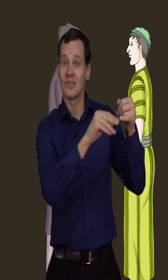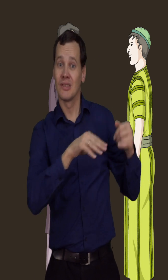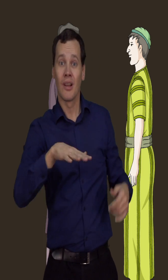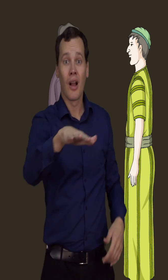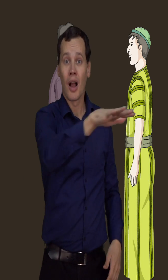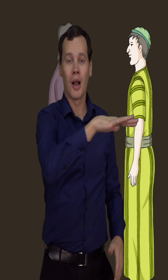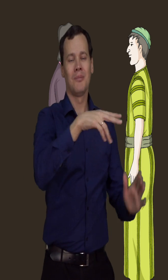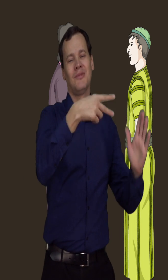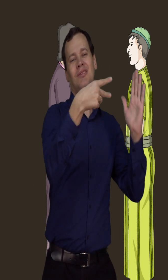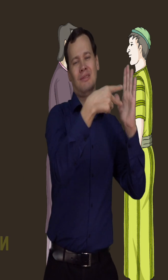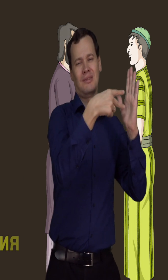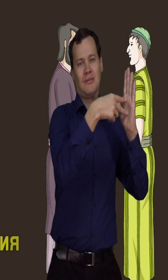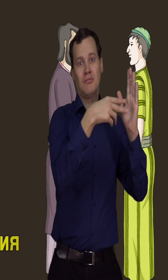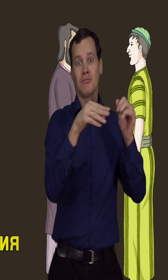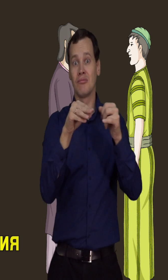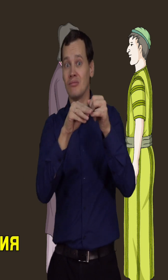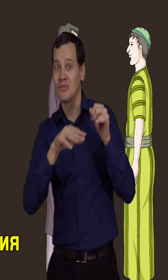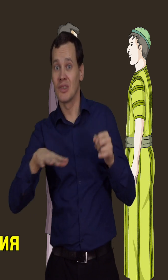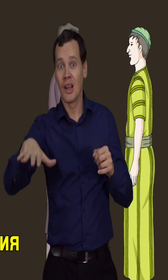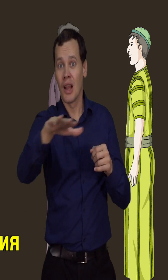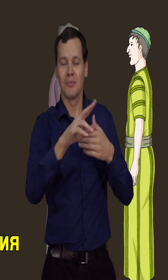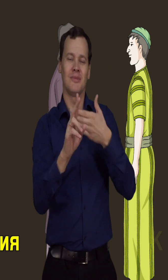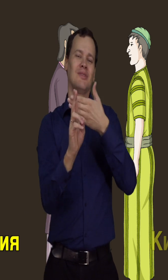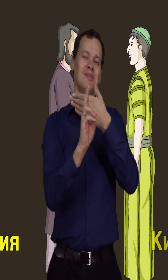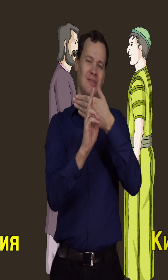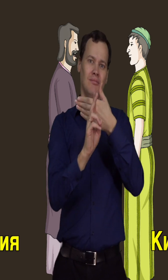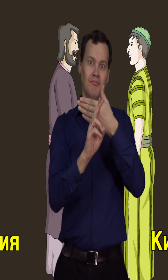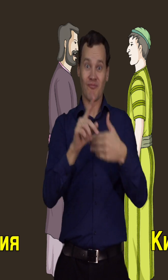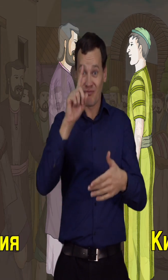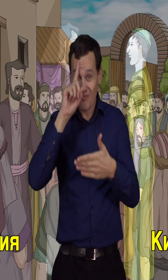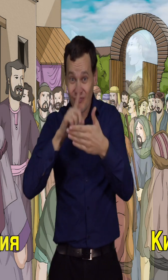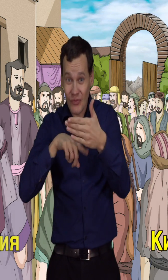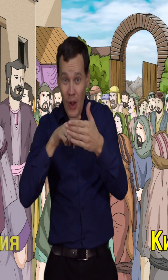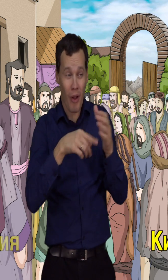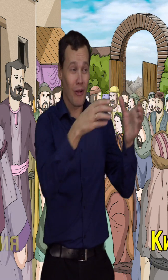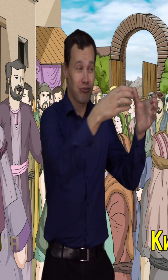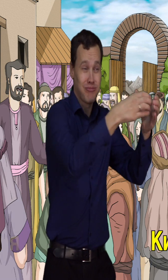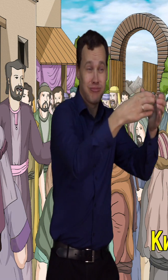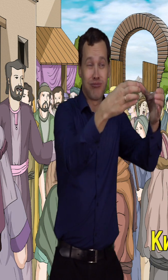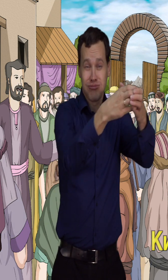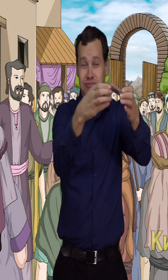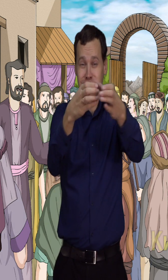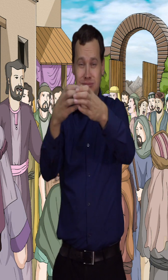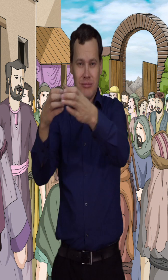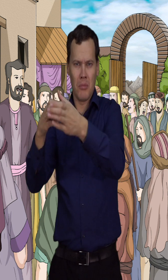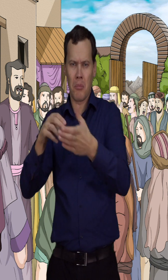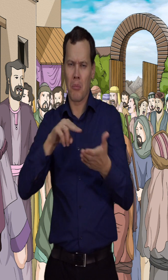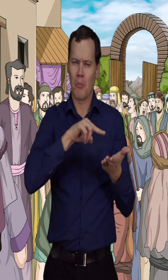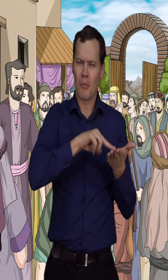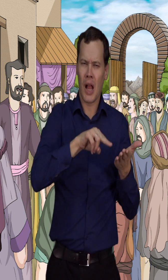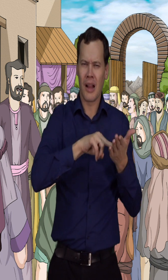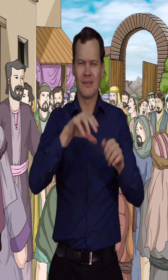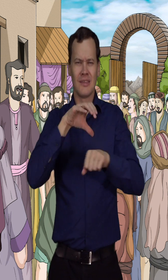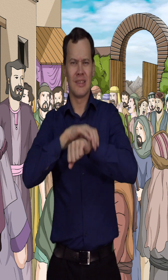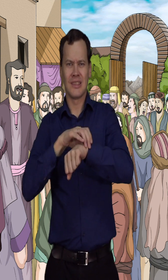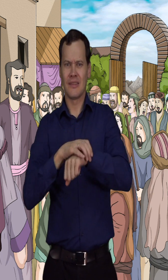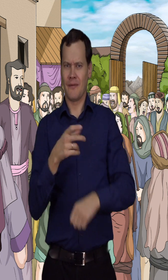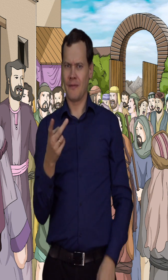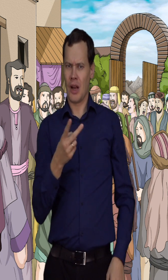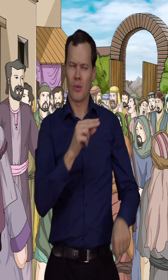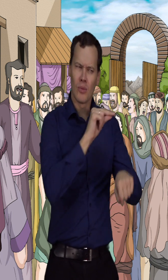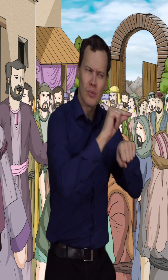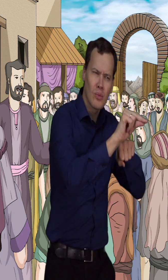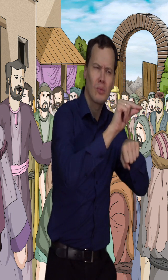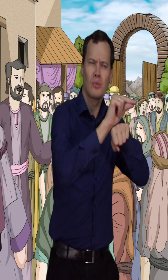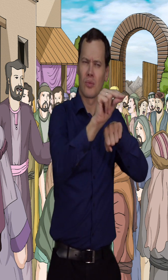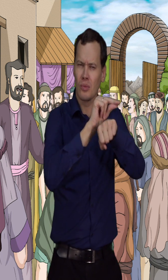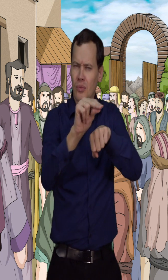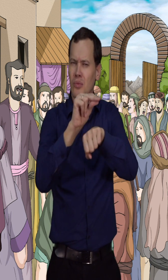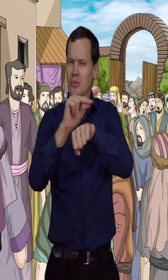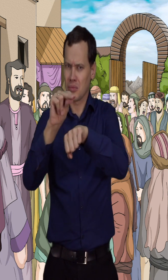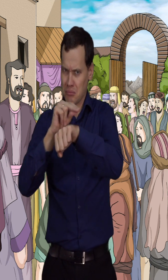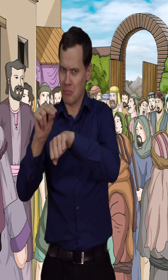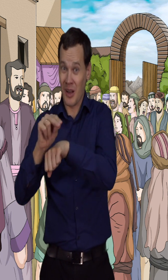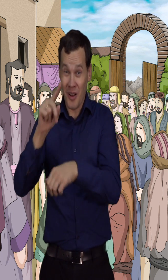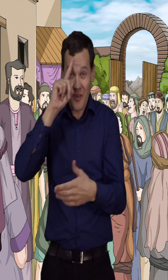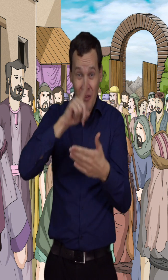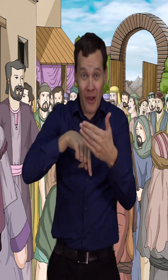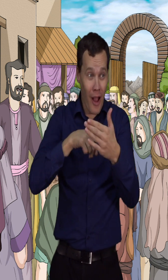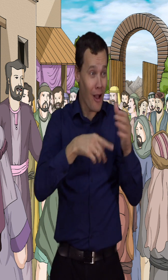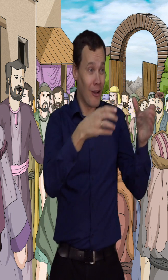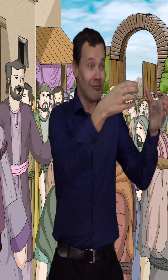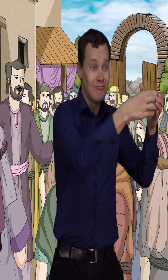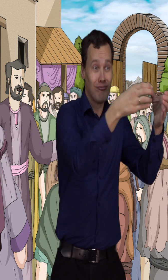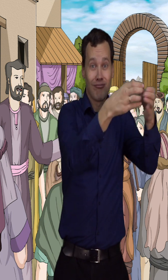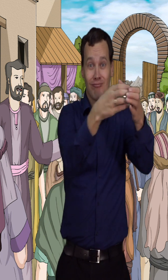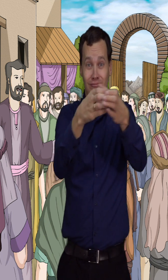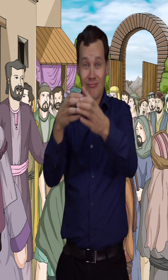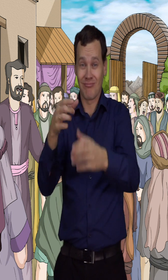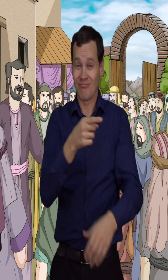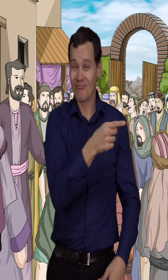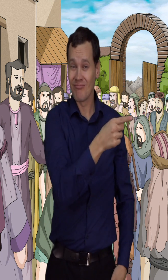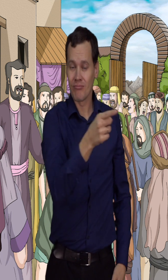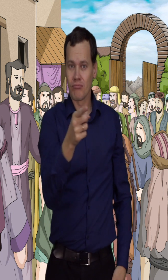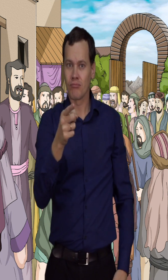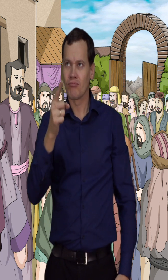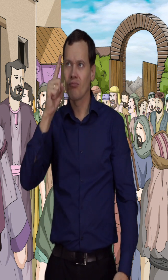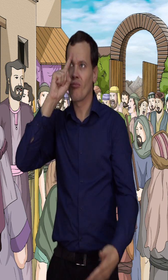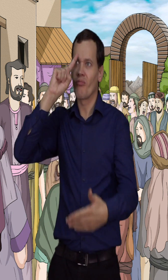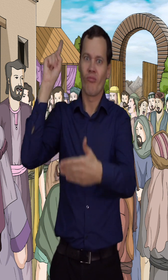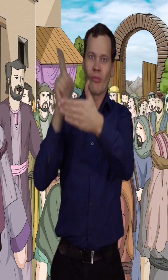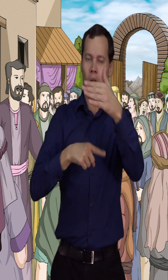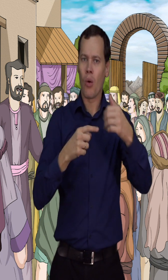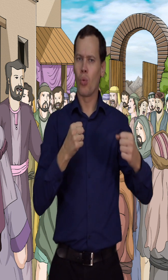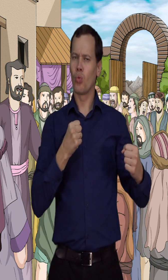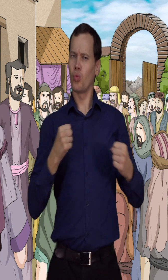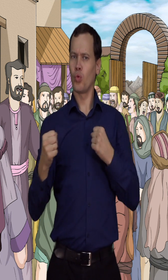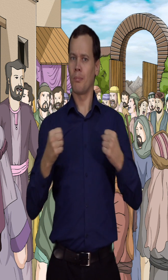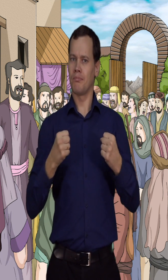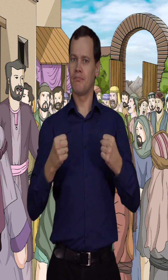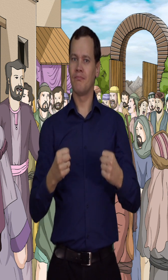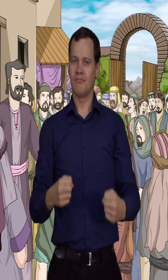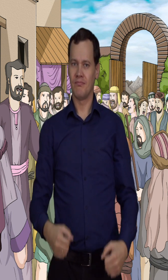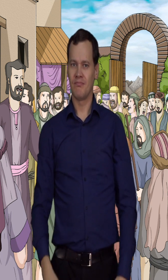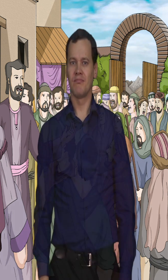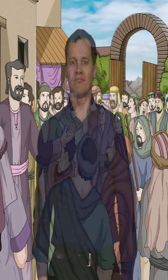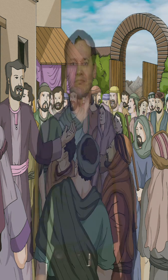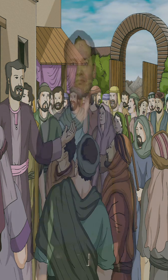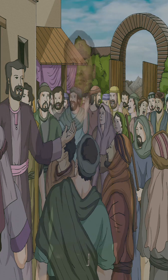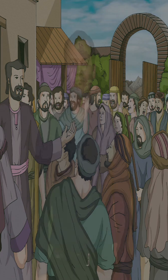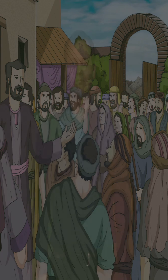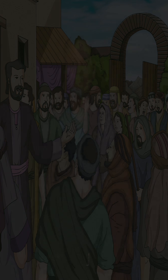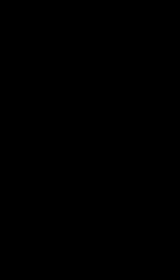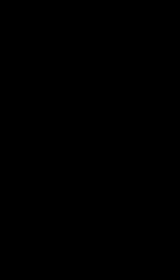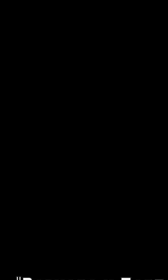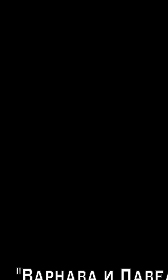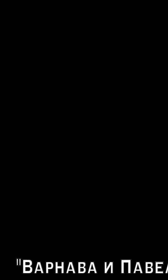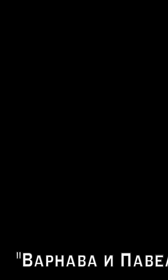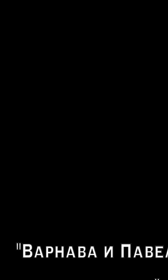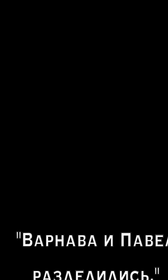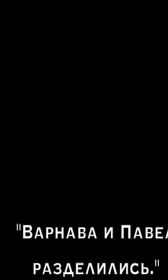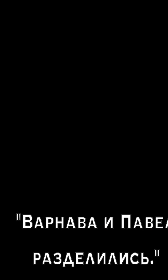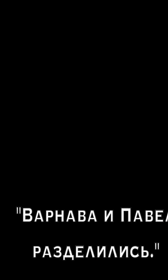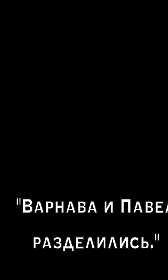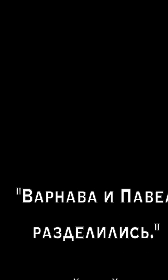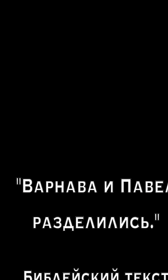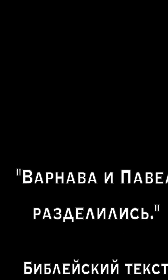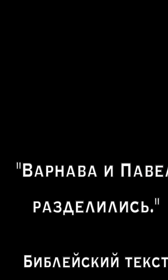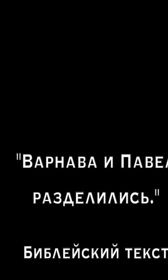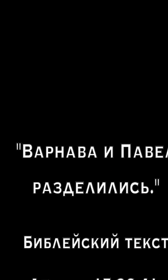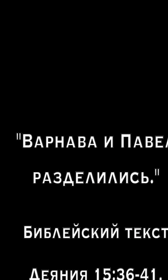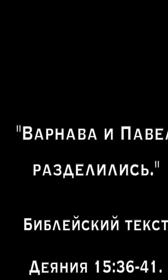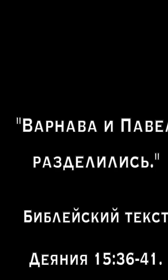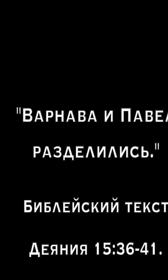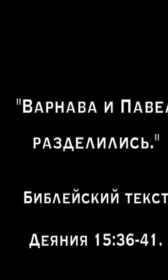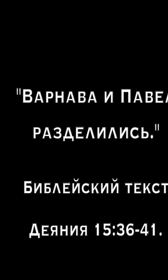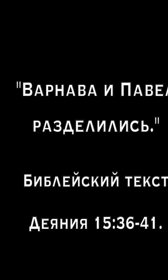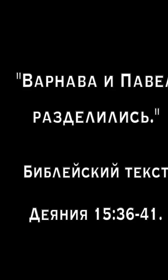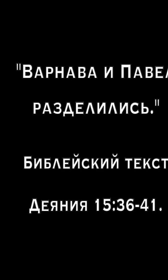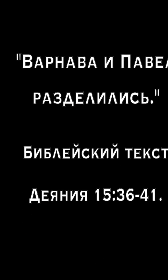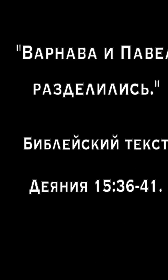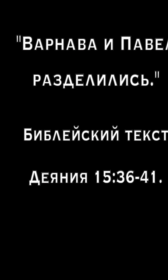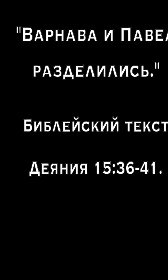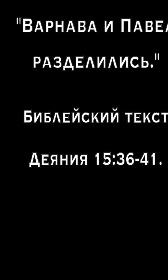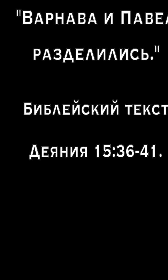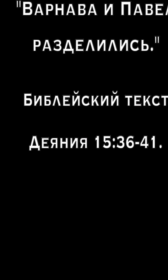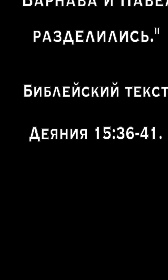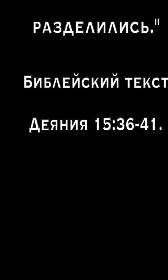And he traveled through Syria and Cilicia, strengthening the churches.